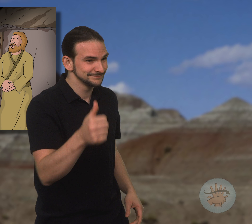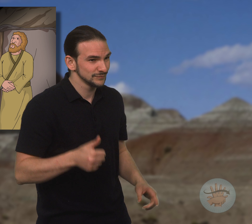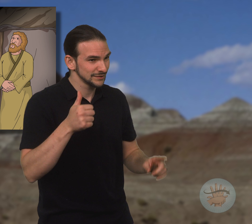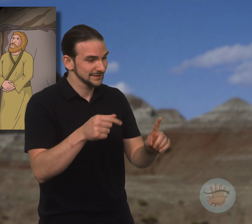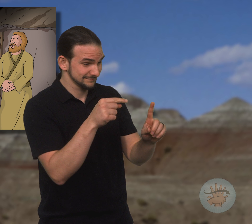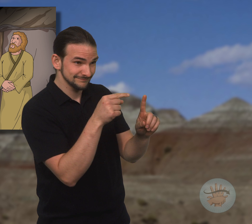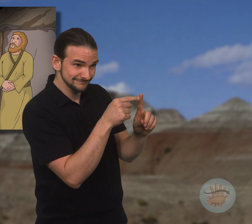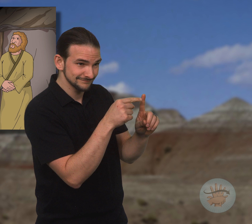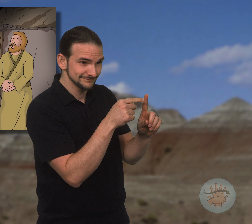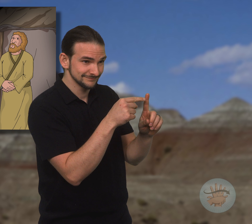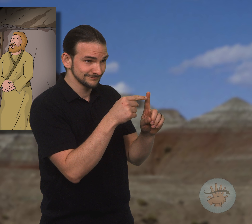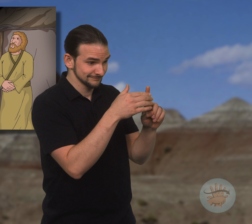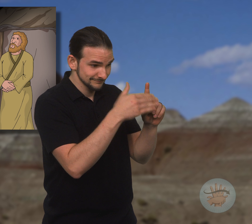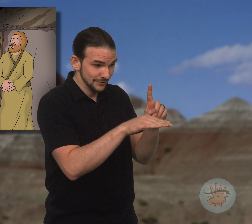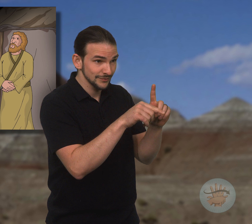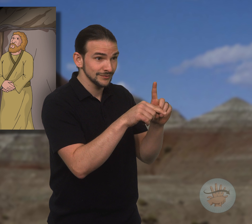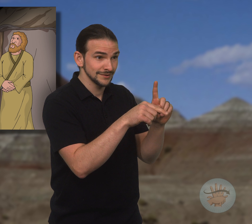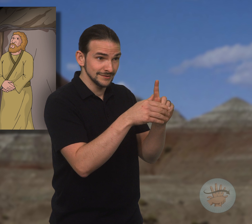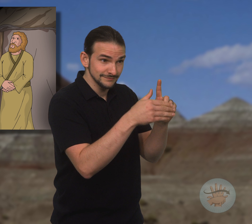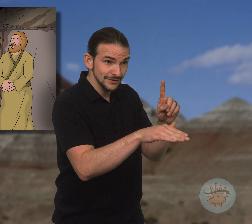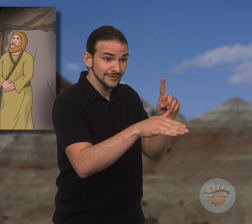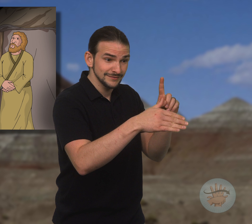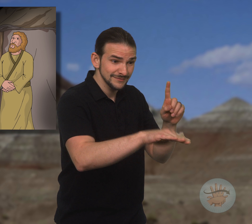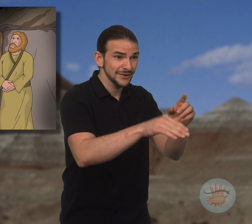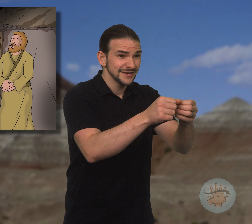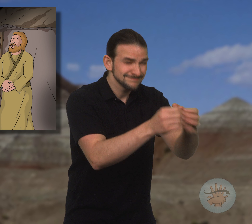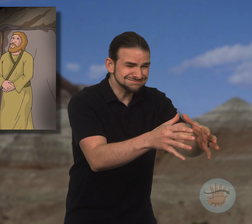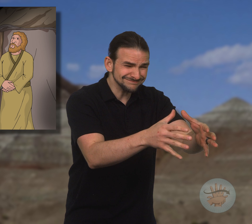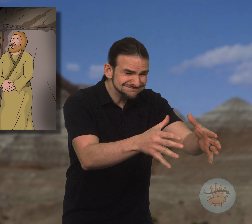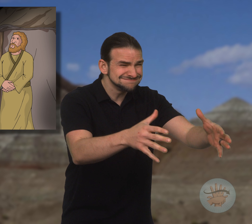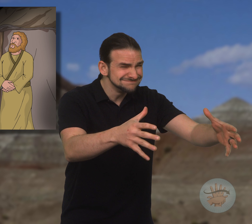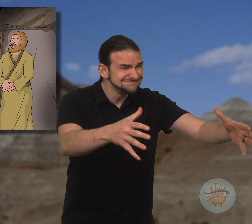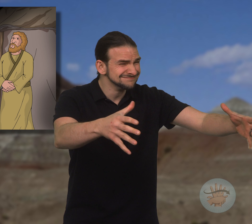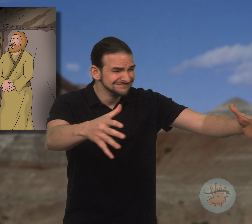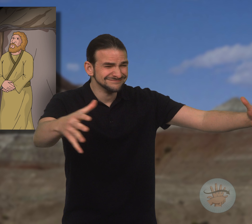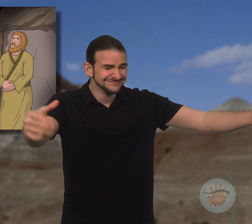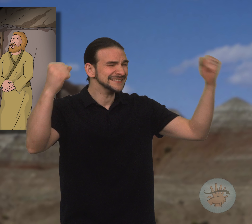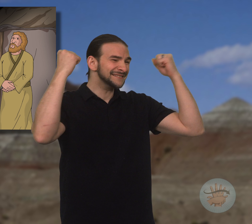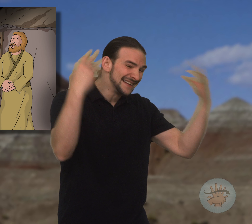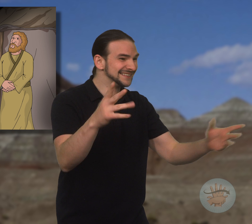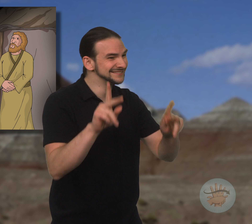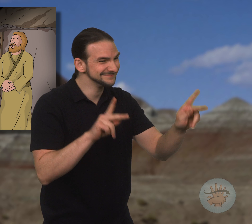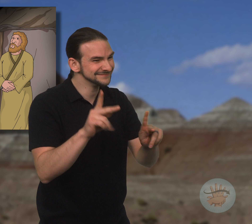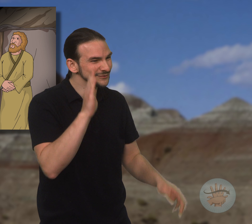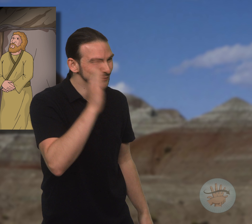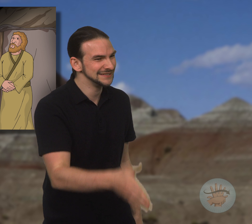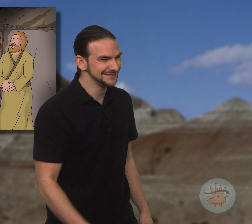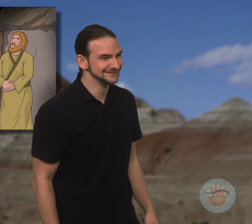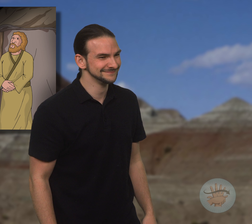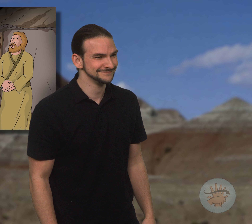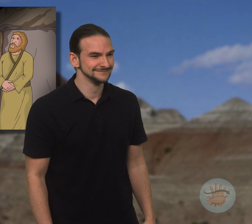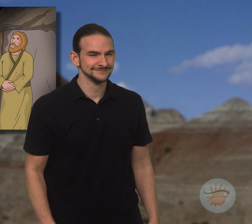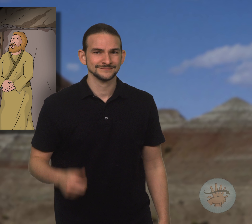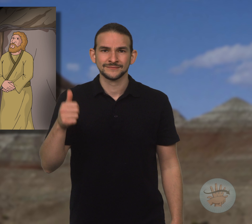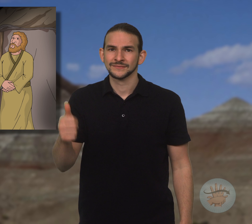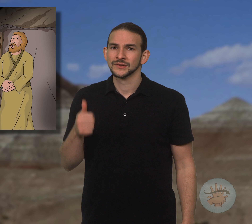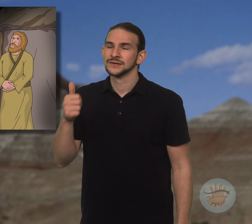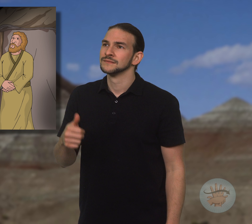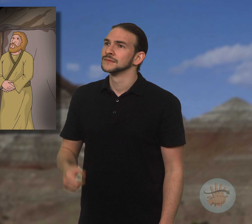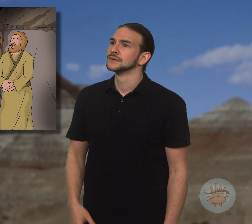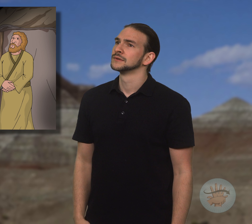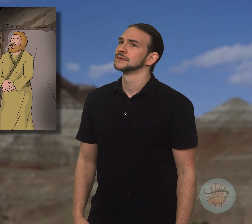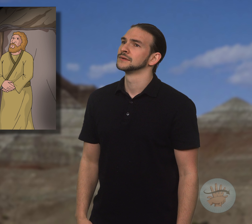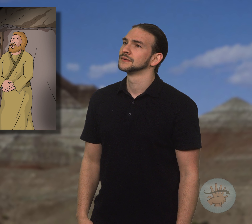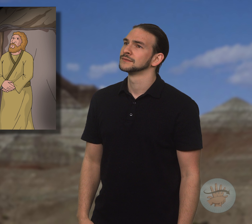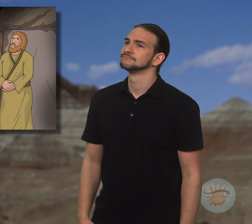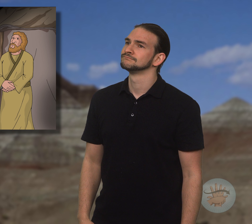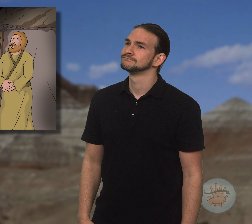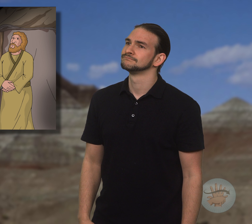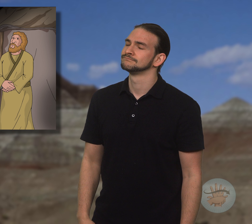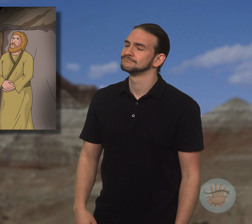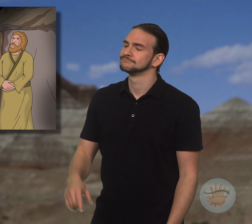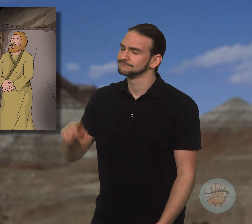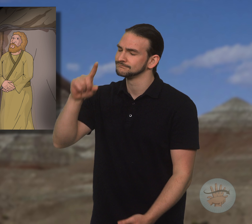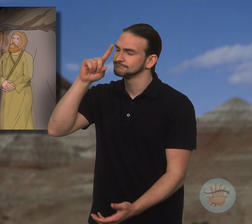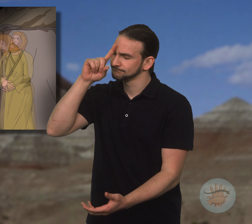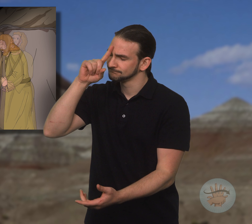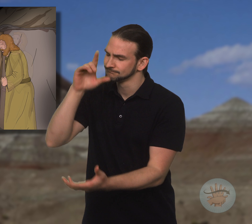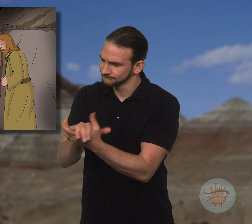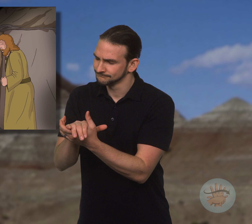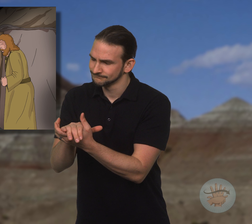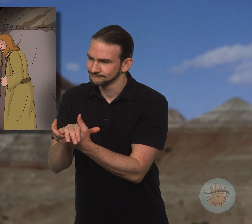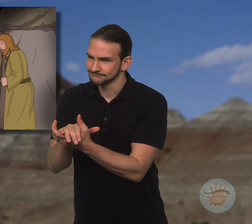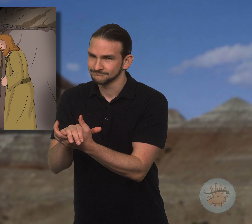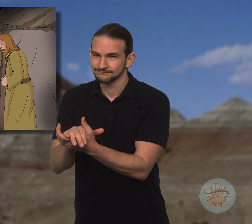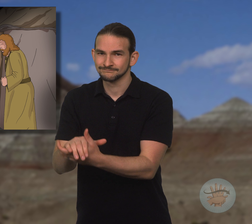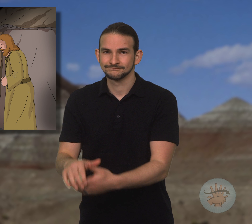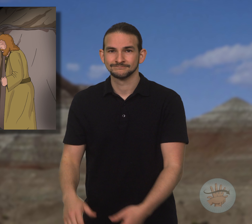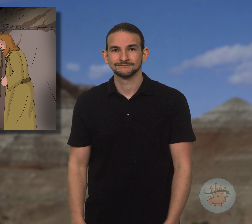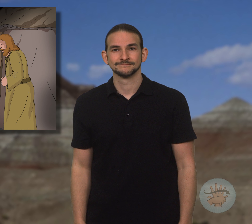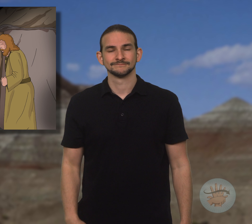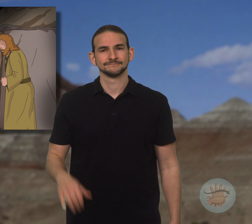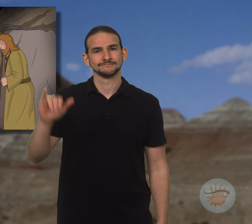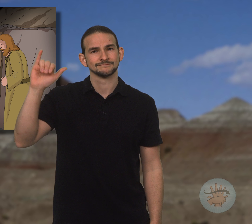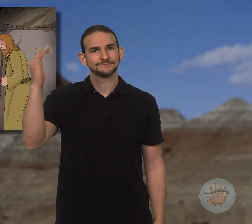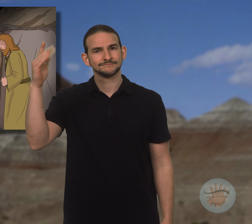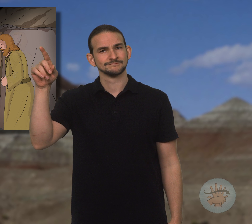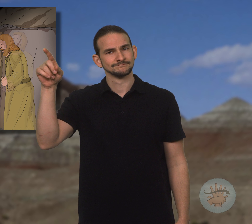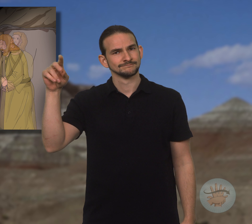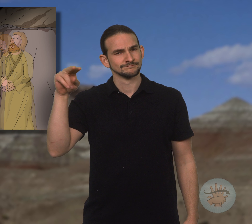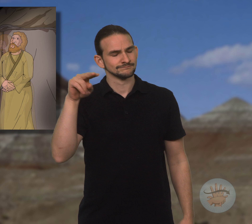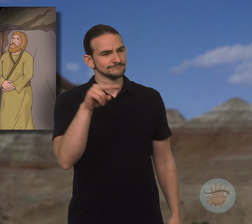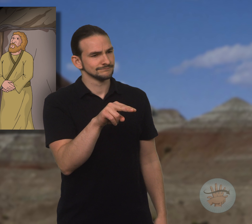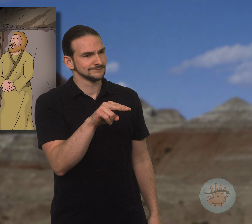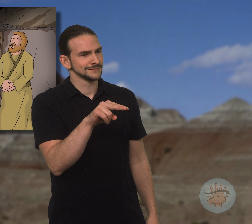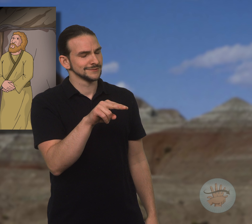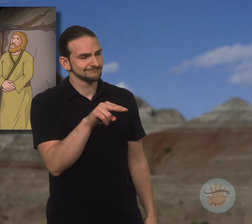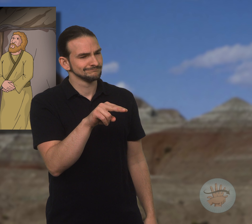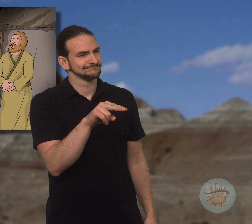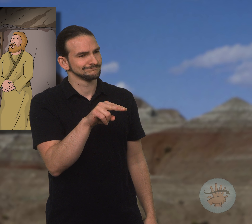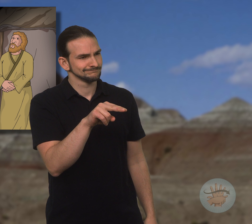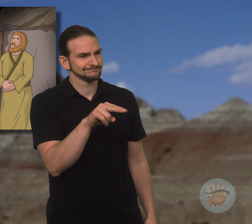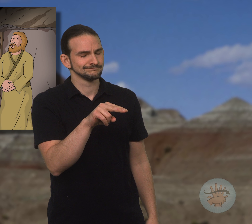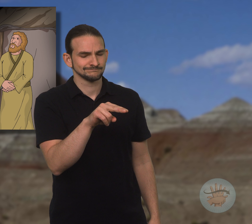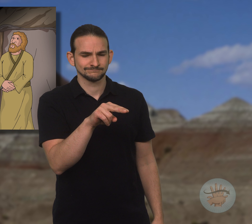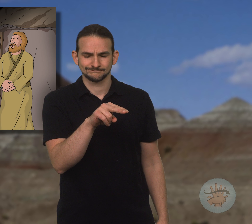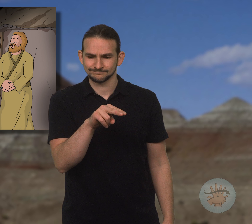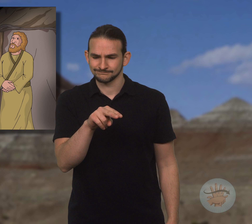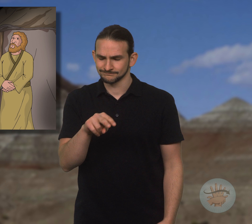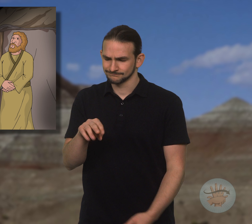Then He told him, “So shall your offspring be.”